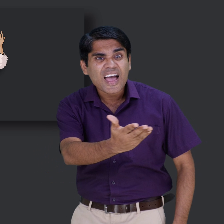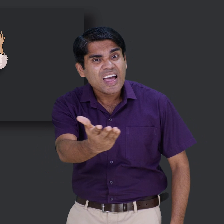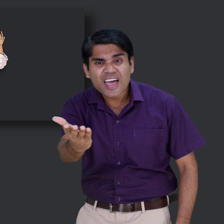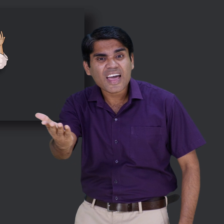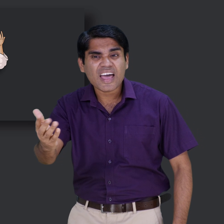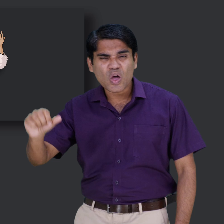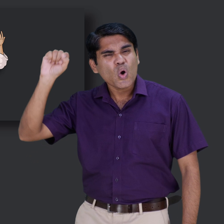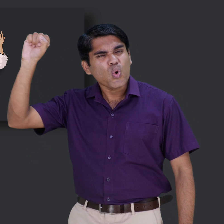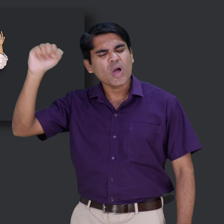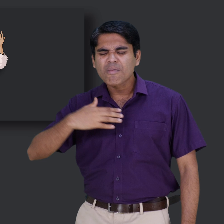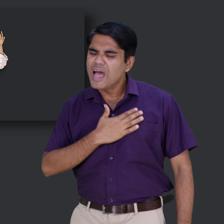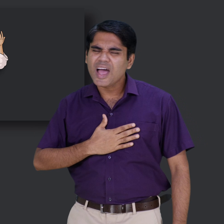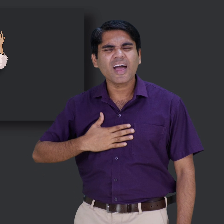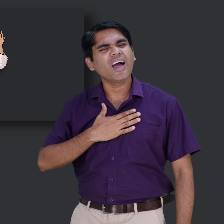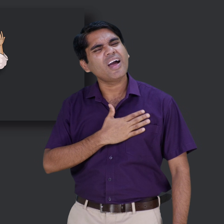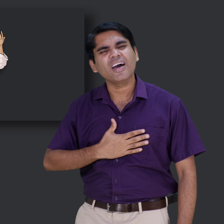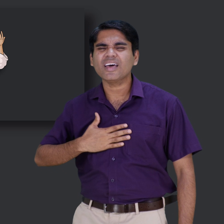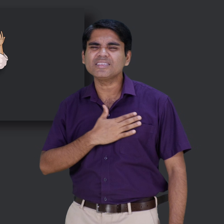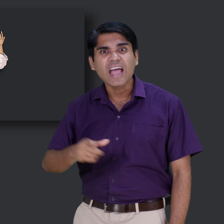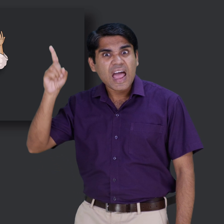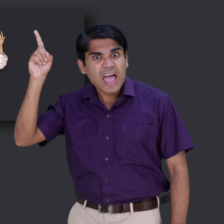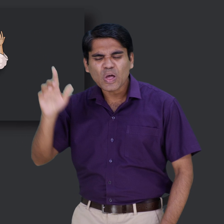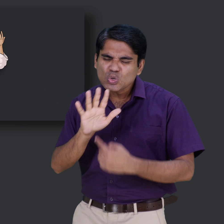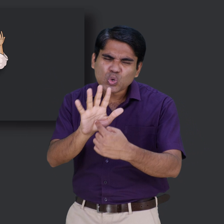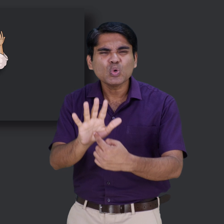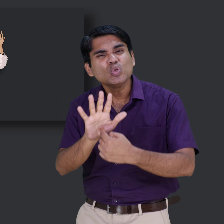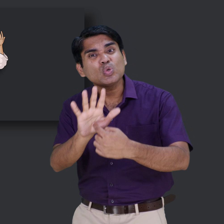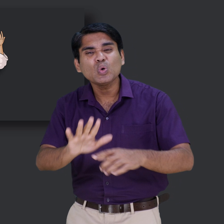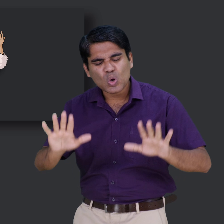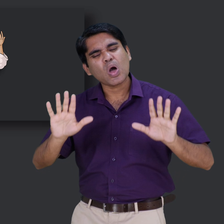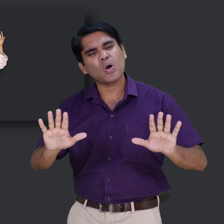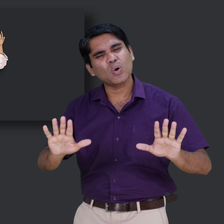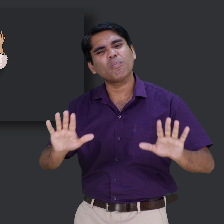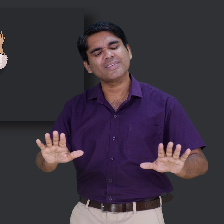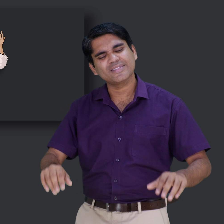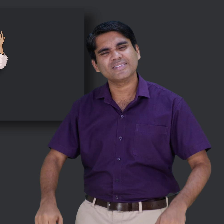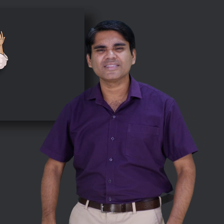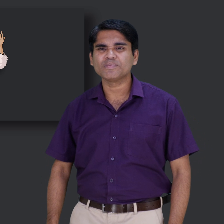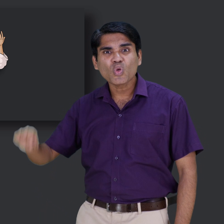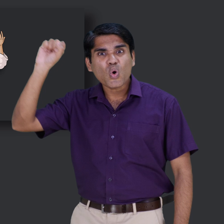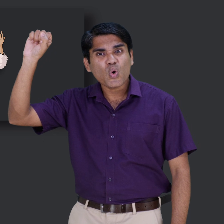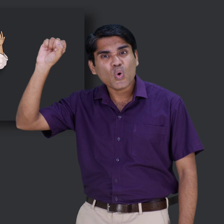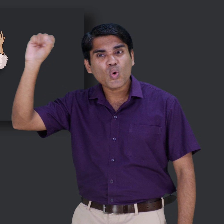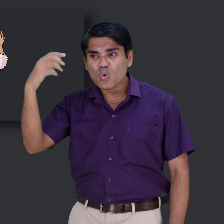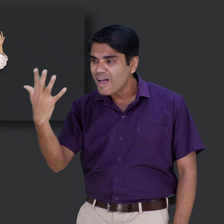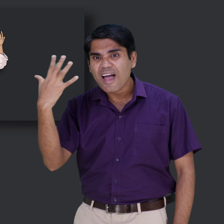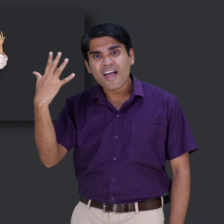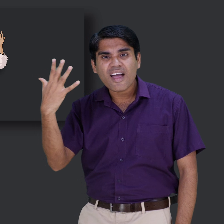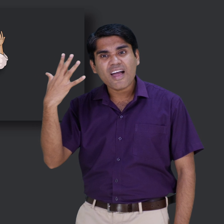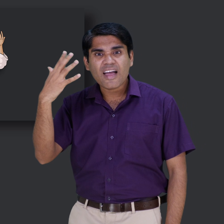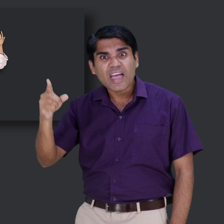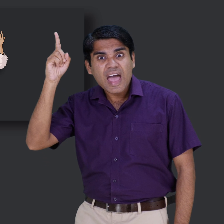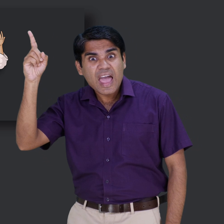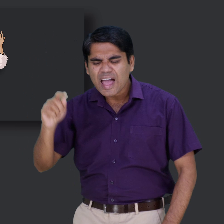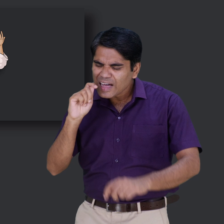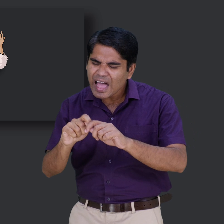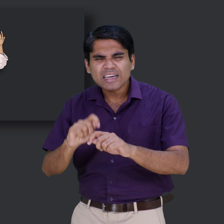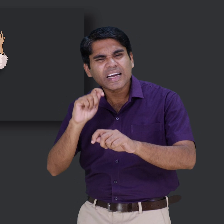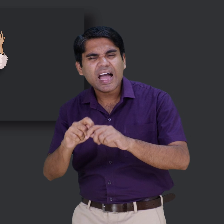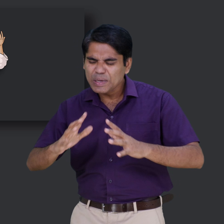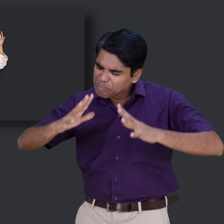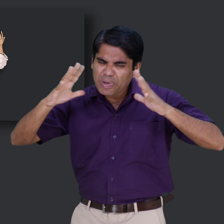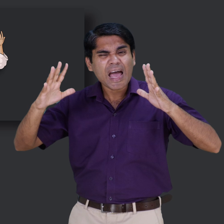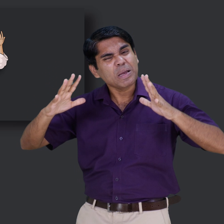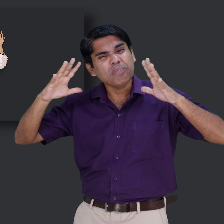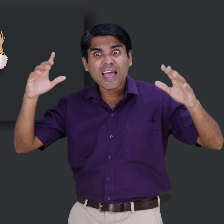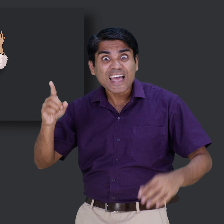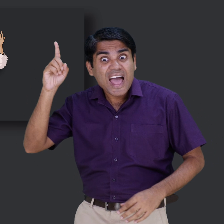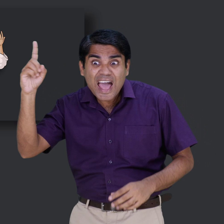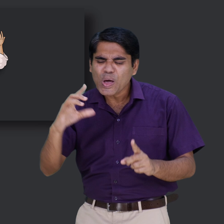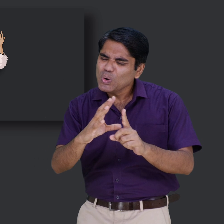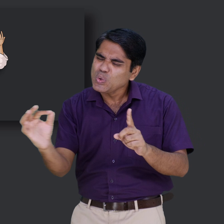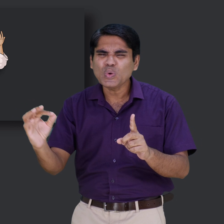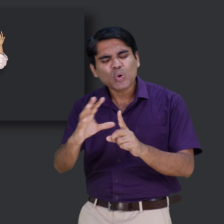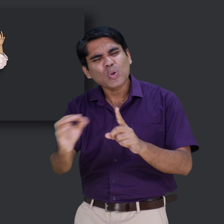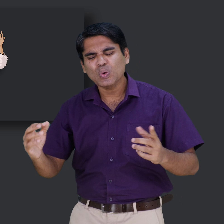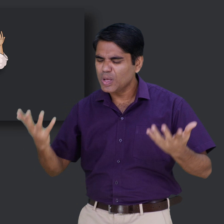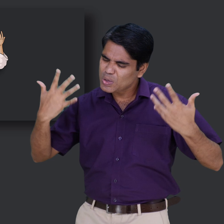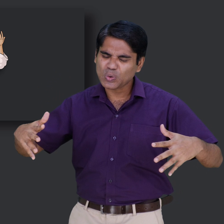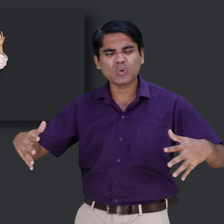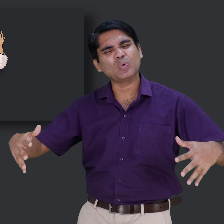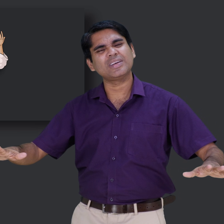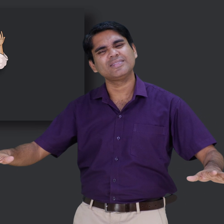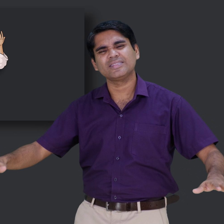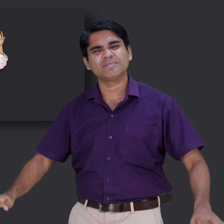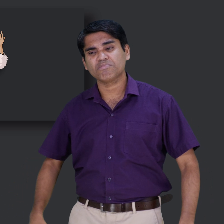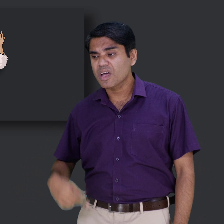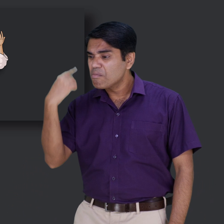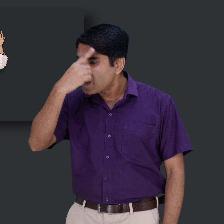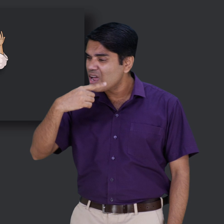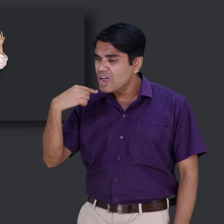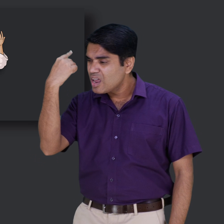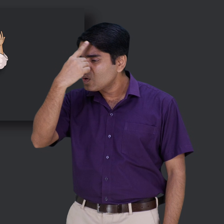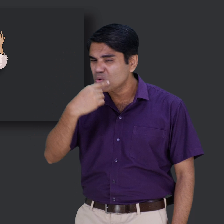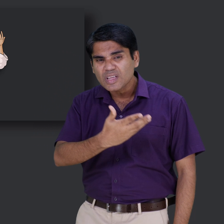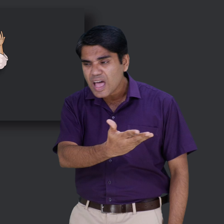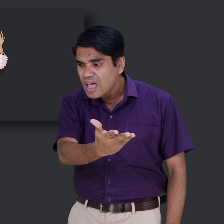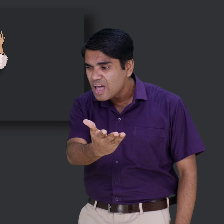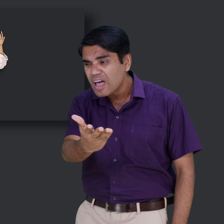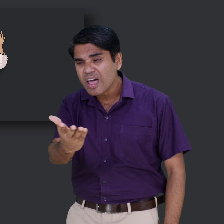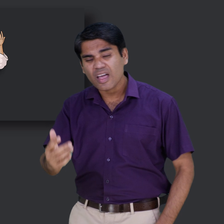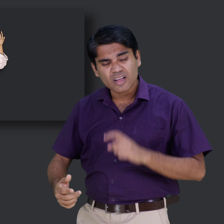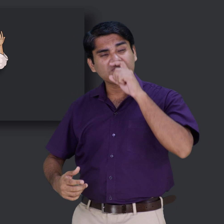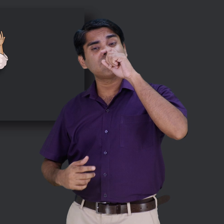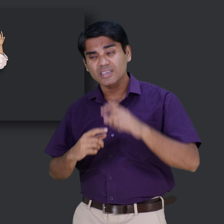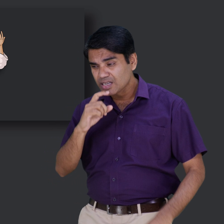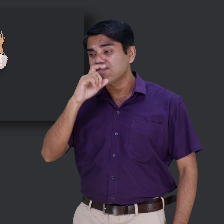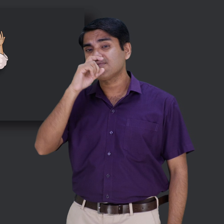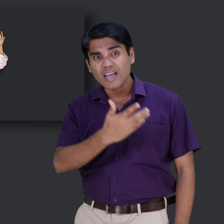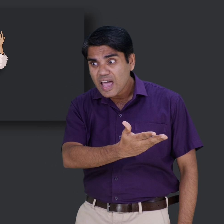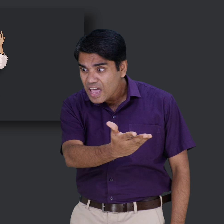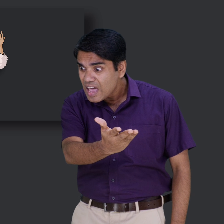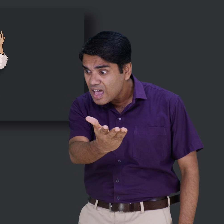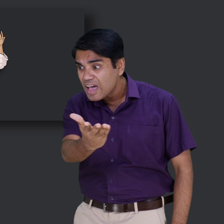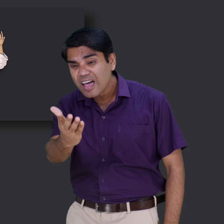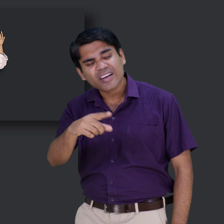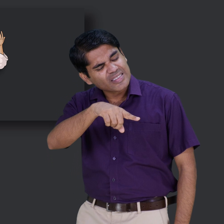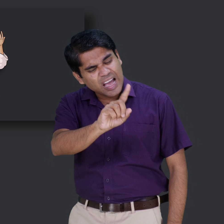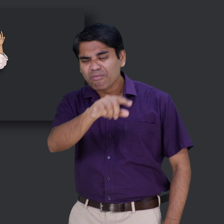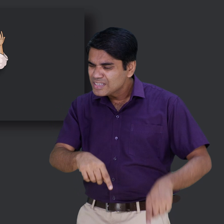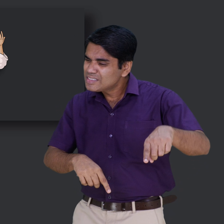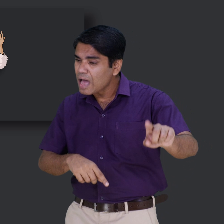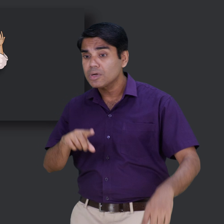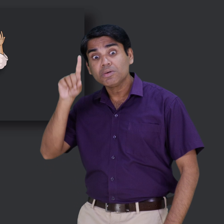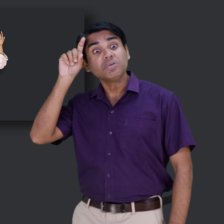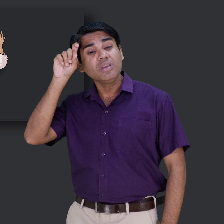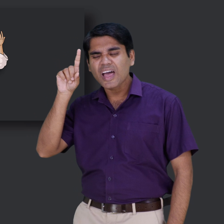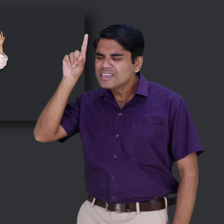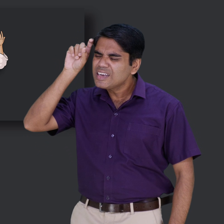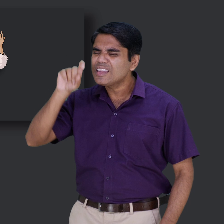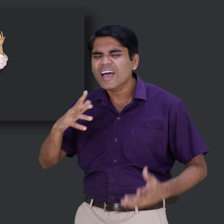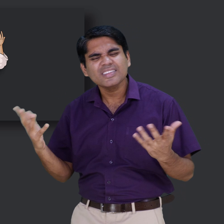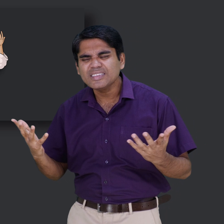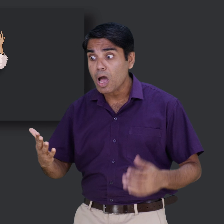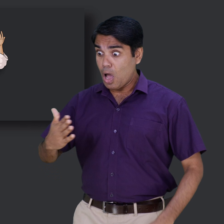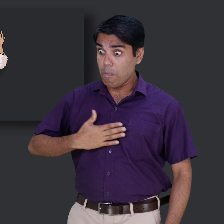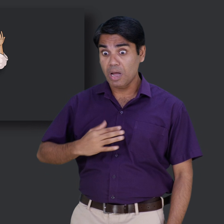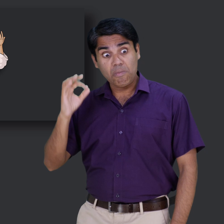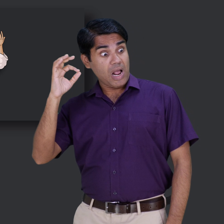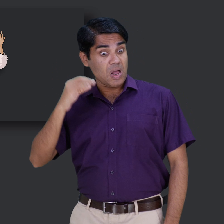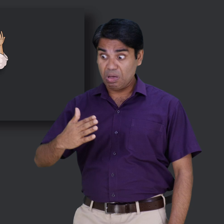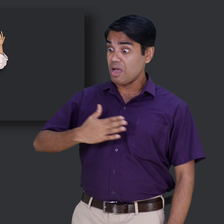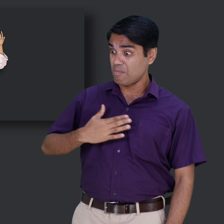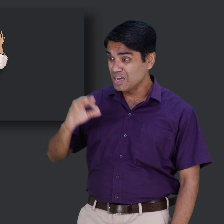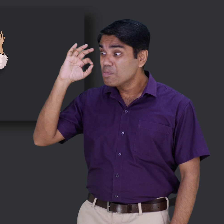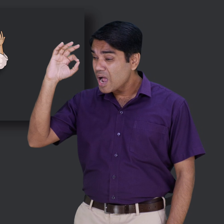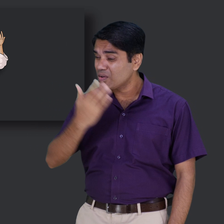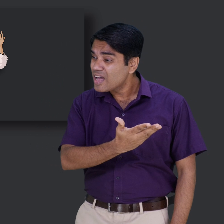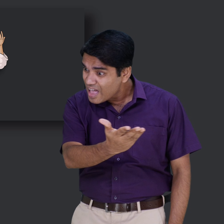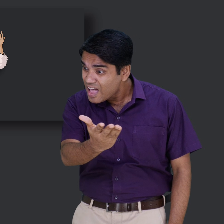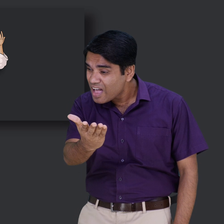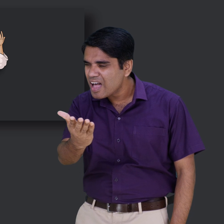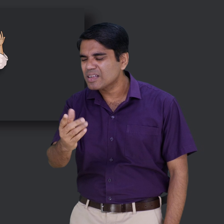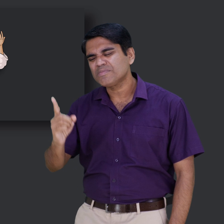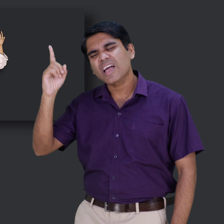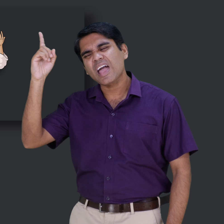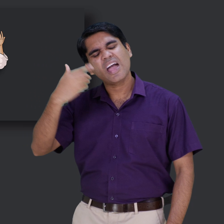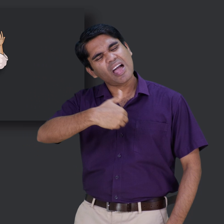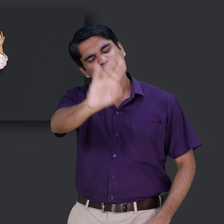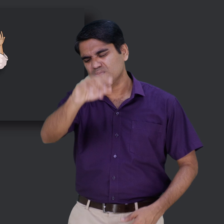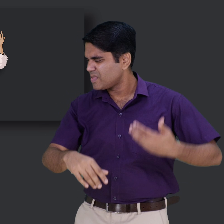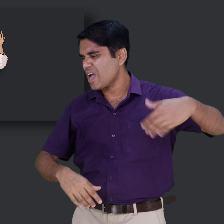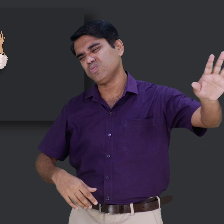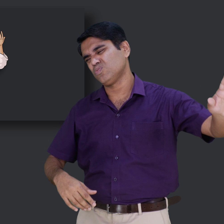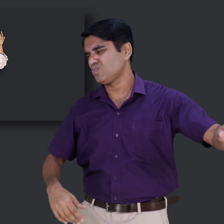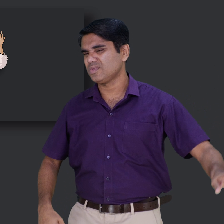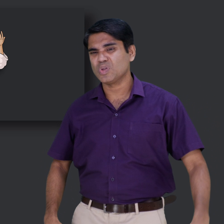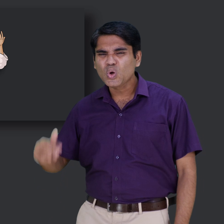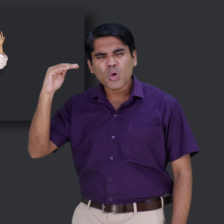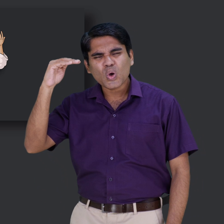His mercy extends to those who fear Him, from generation to generation. He has performed mighty deeds with His arm;